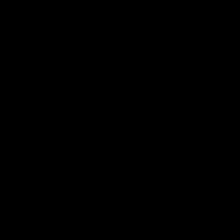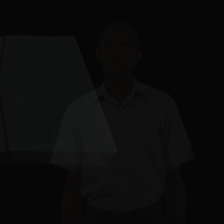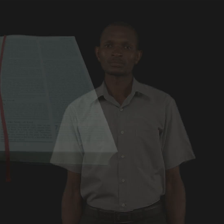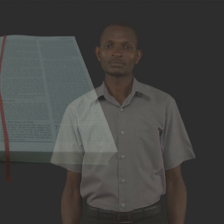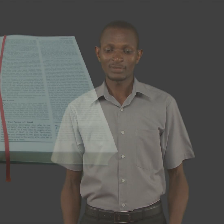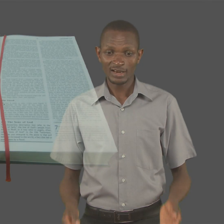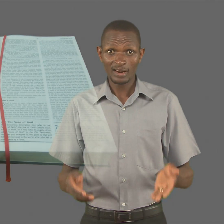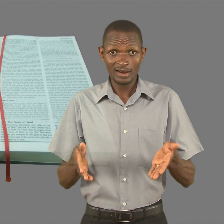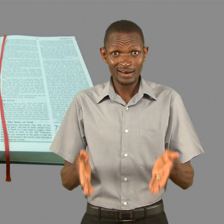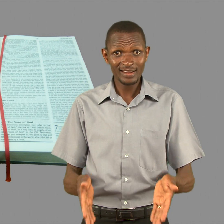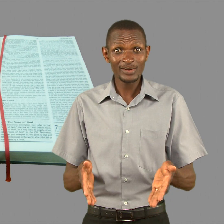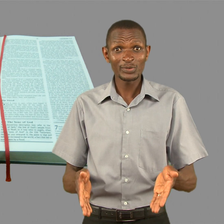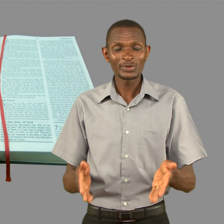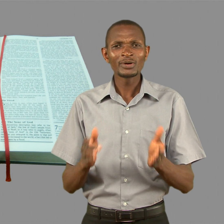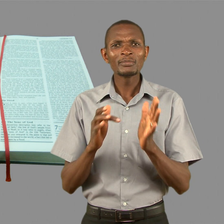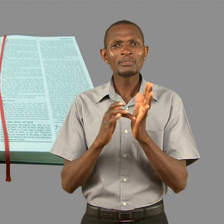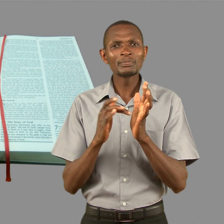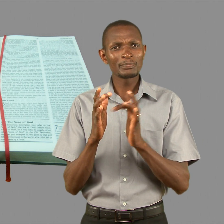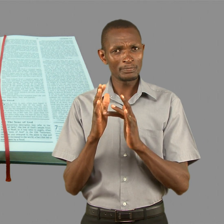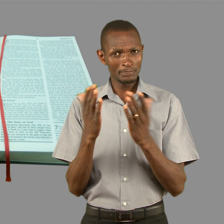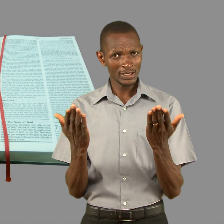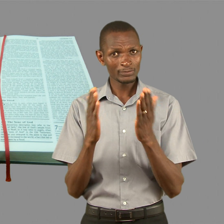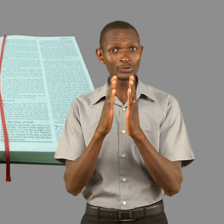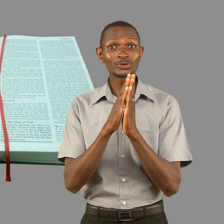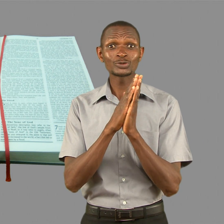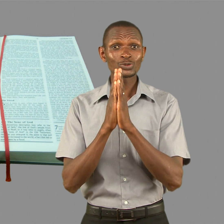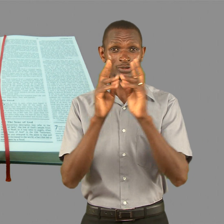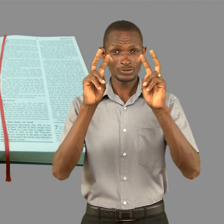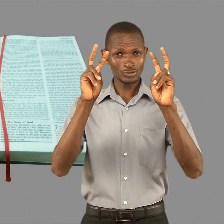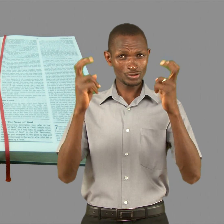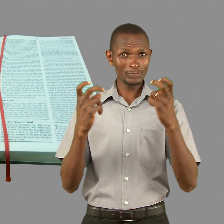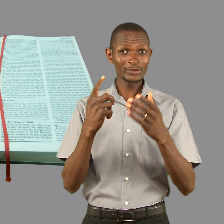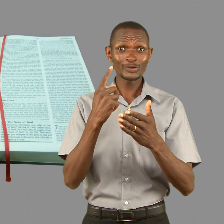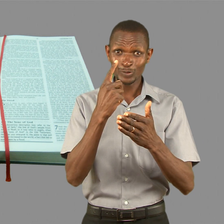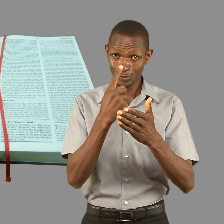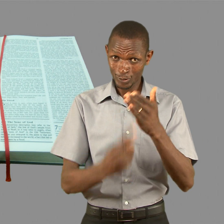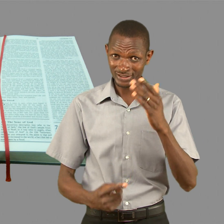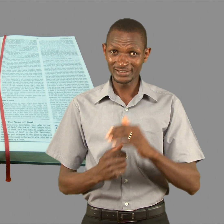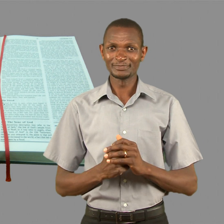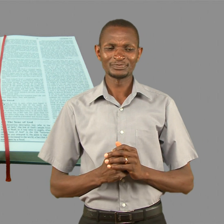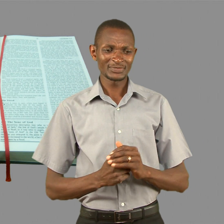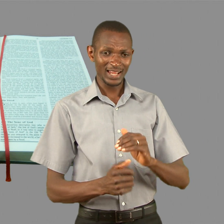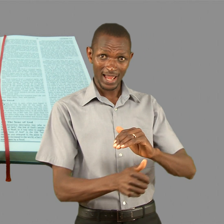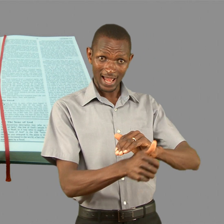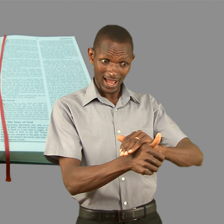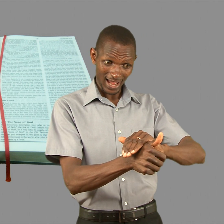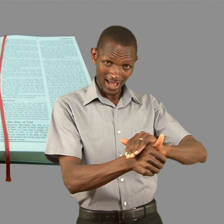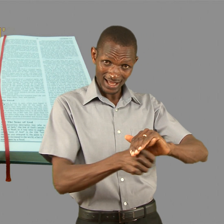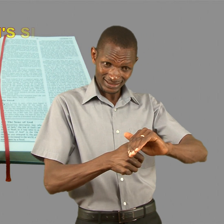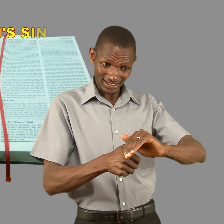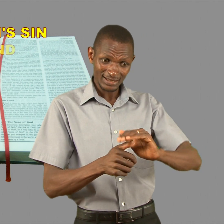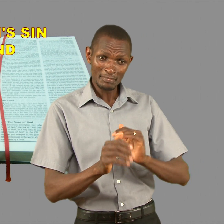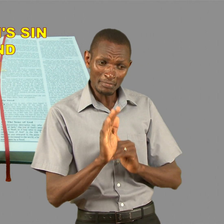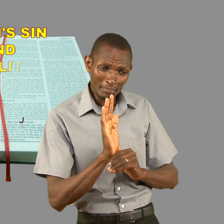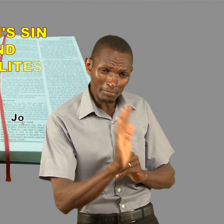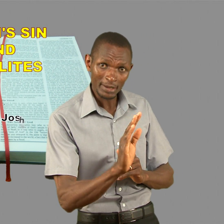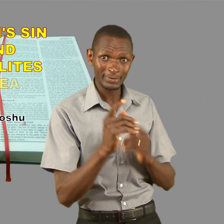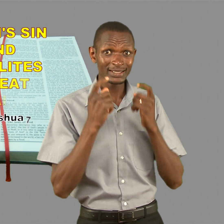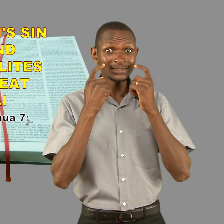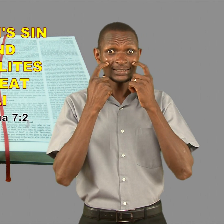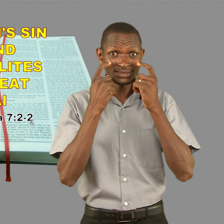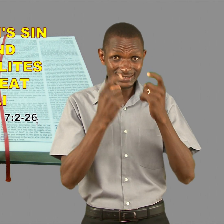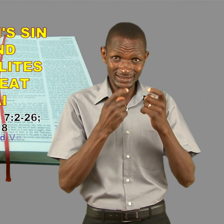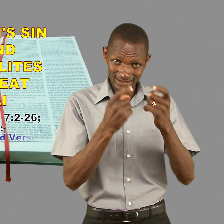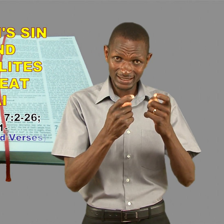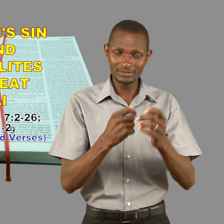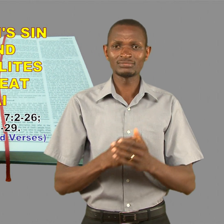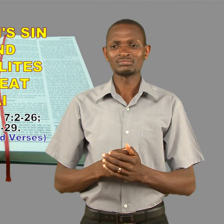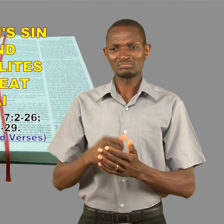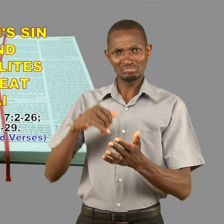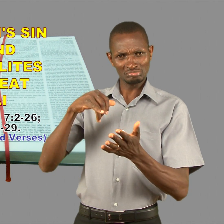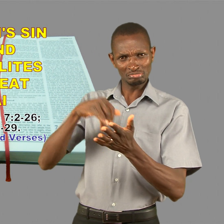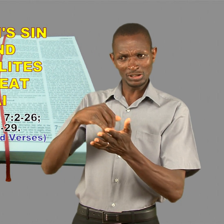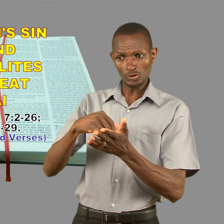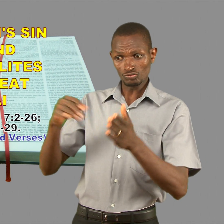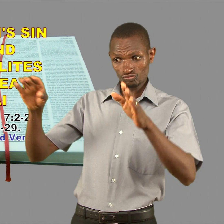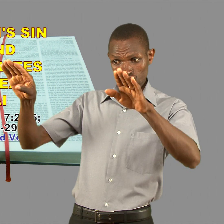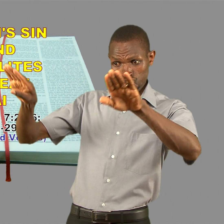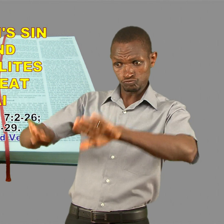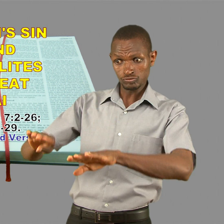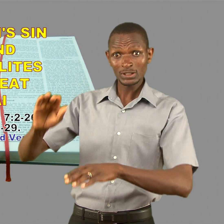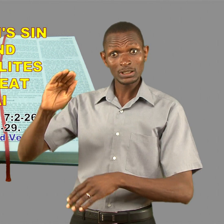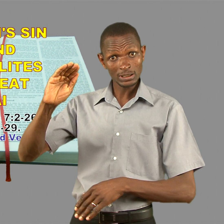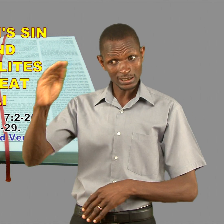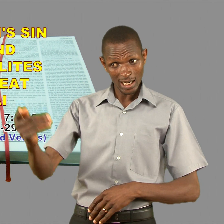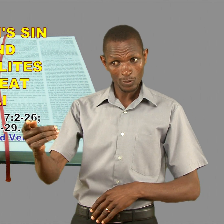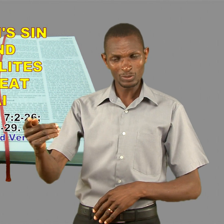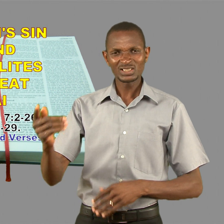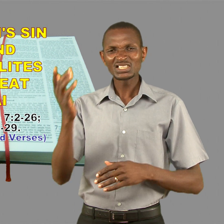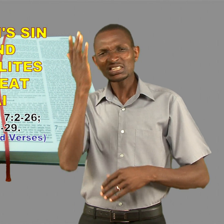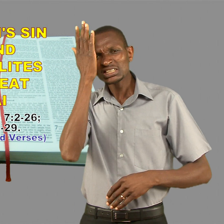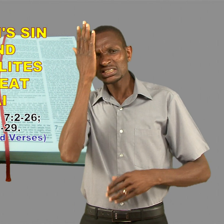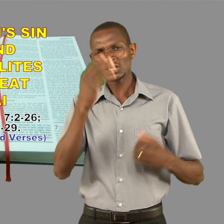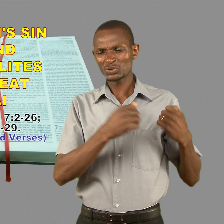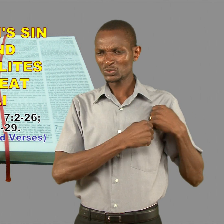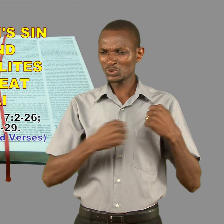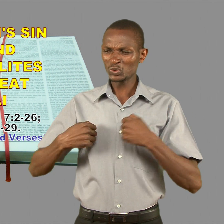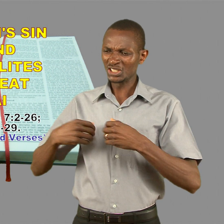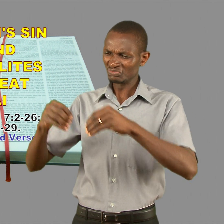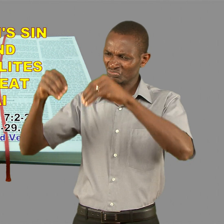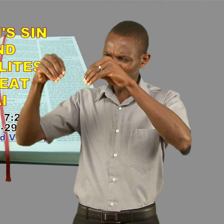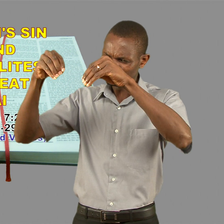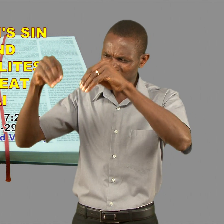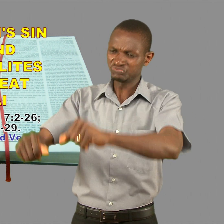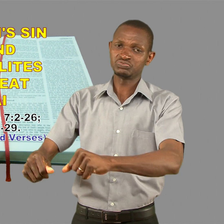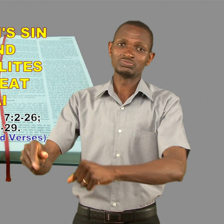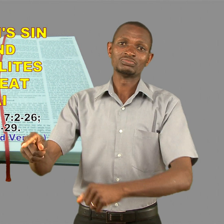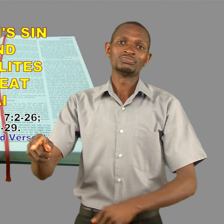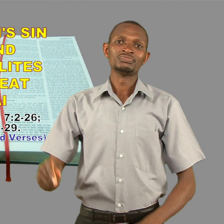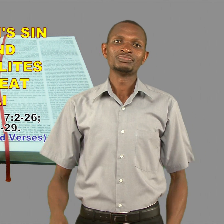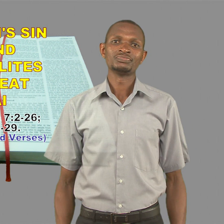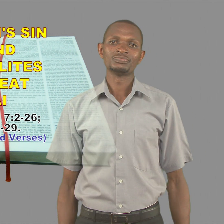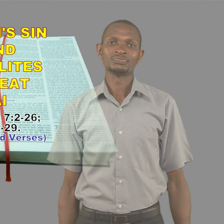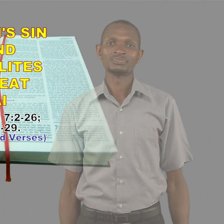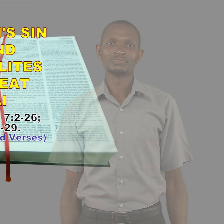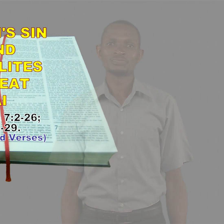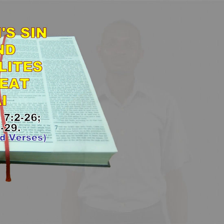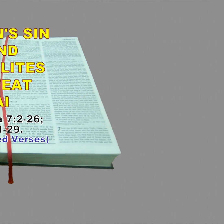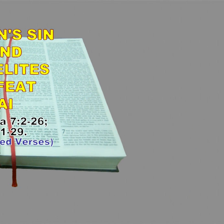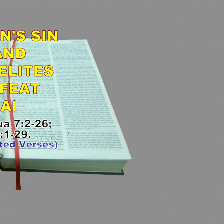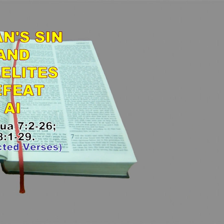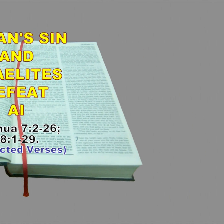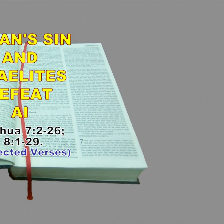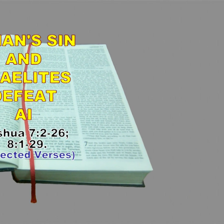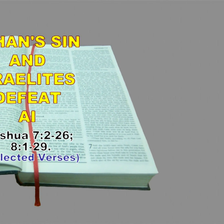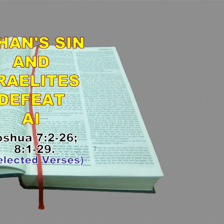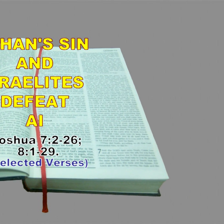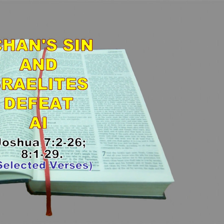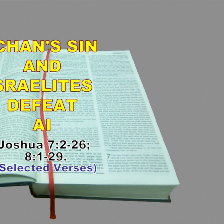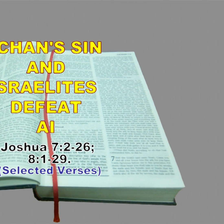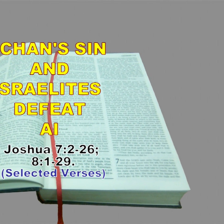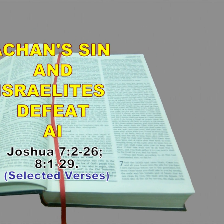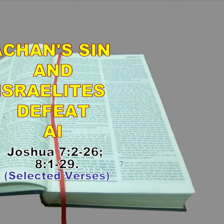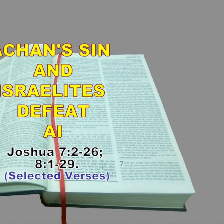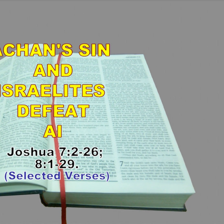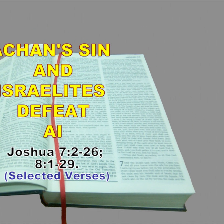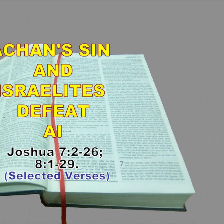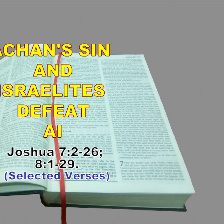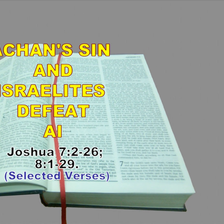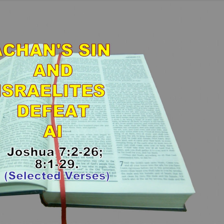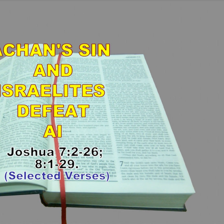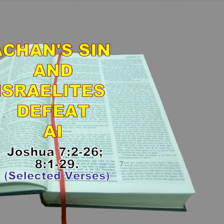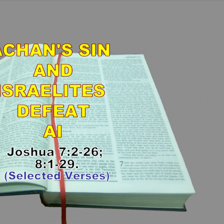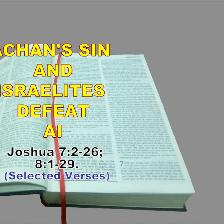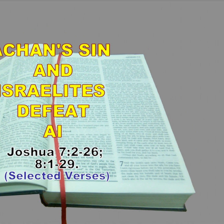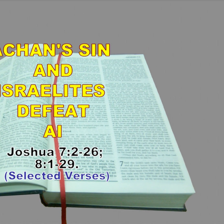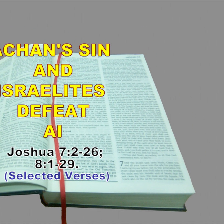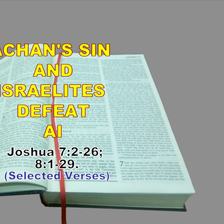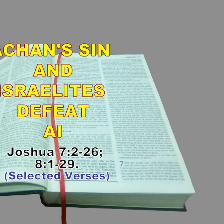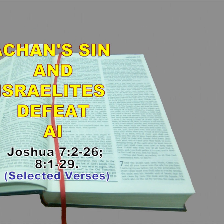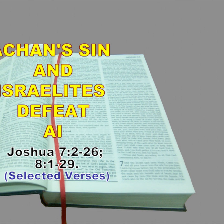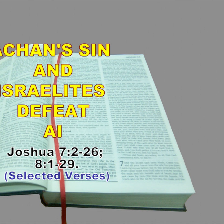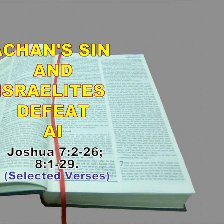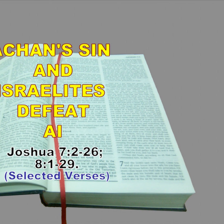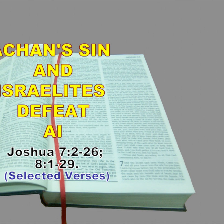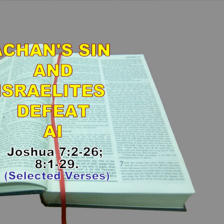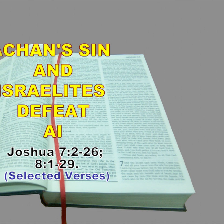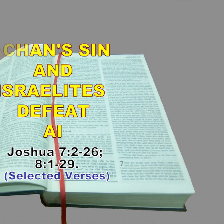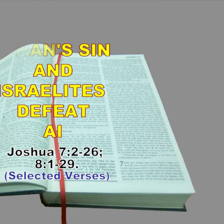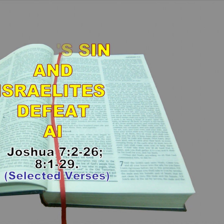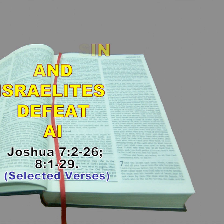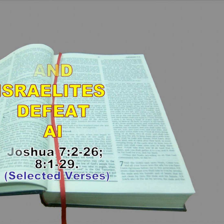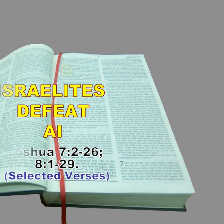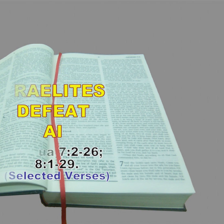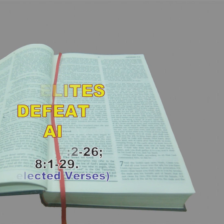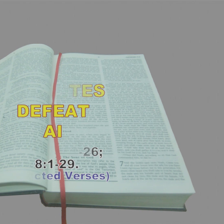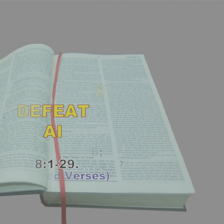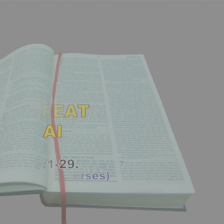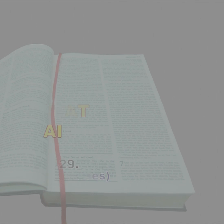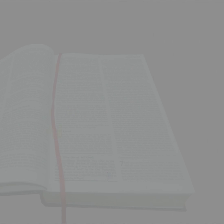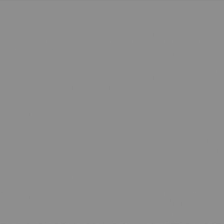Achan's sin and defeat of Ai